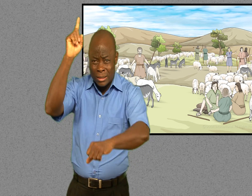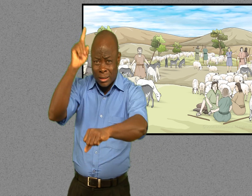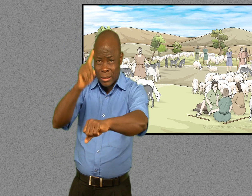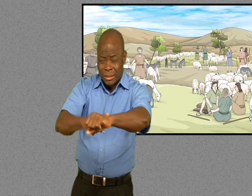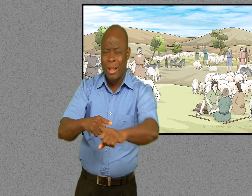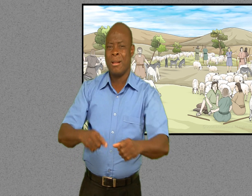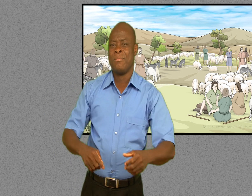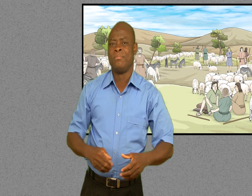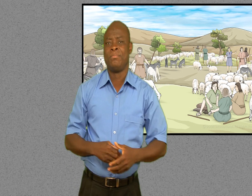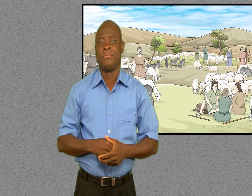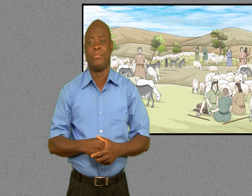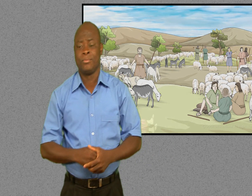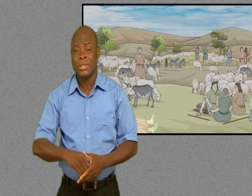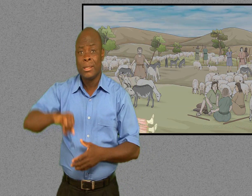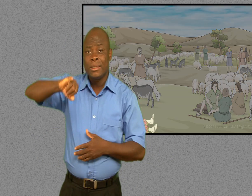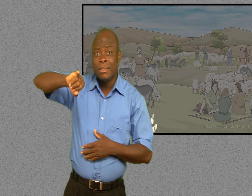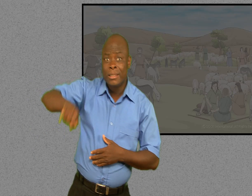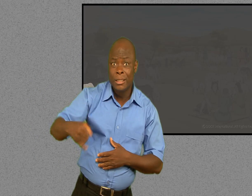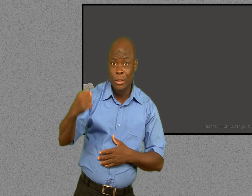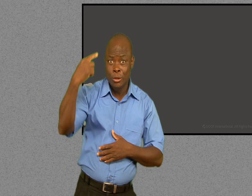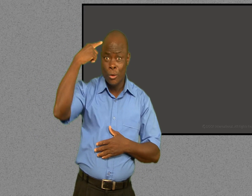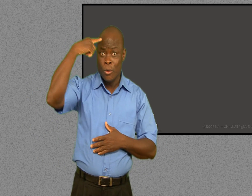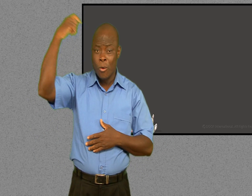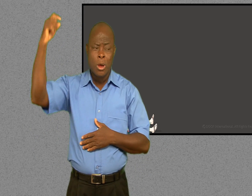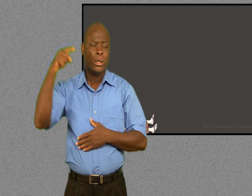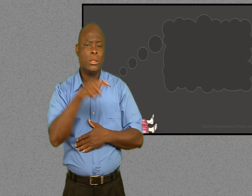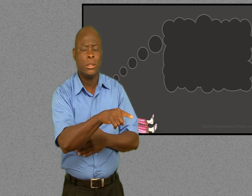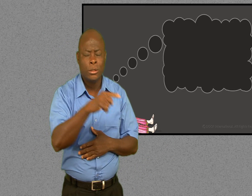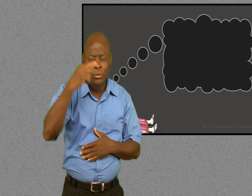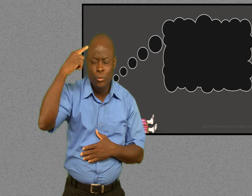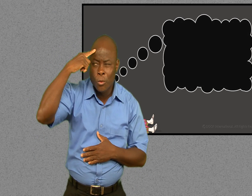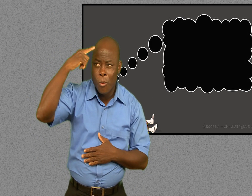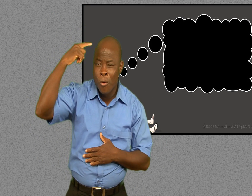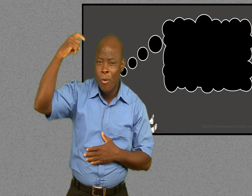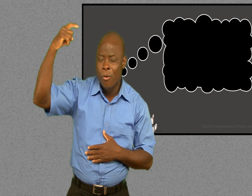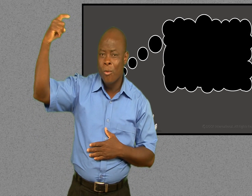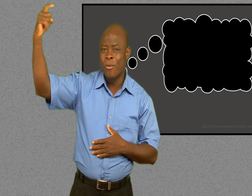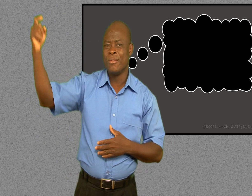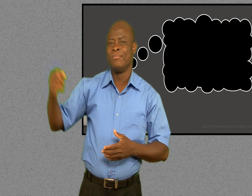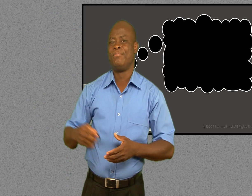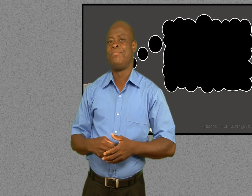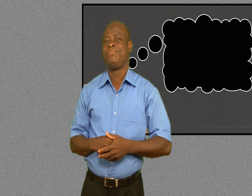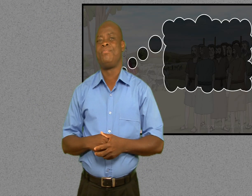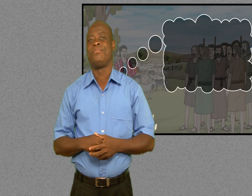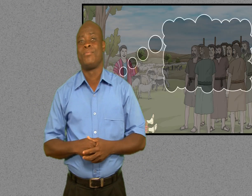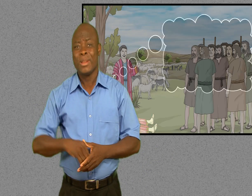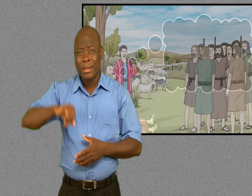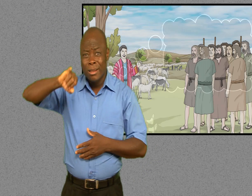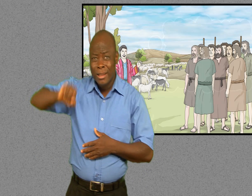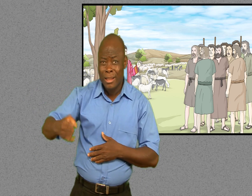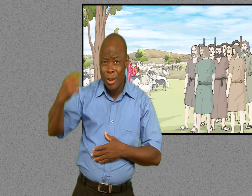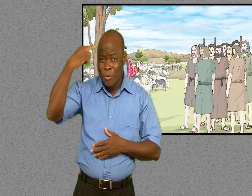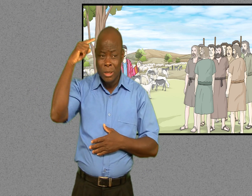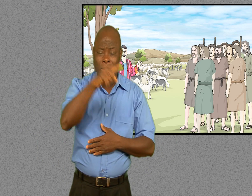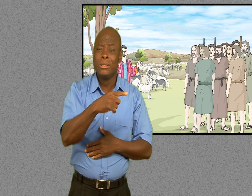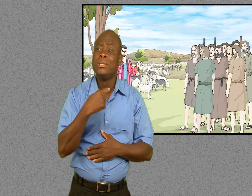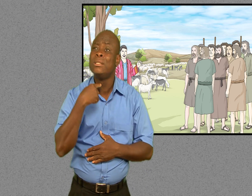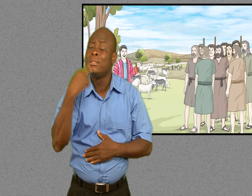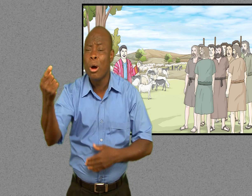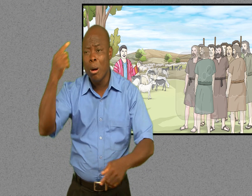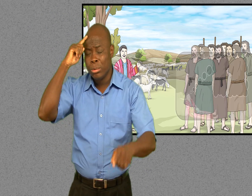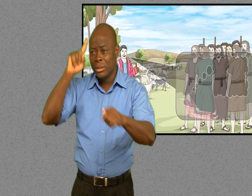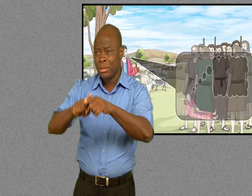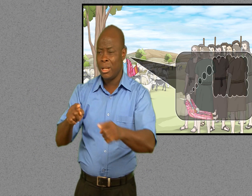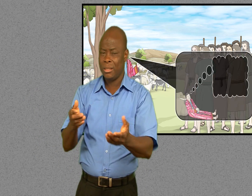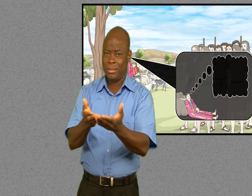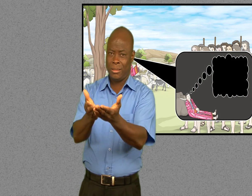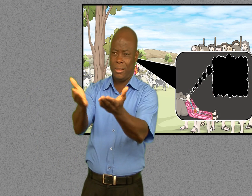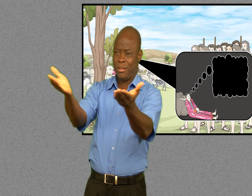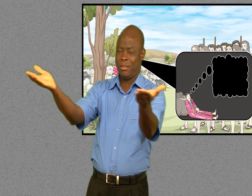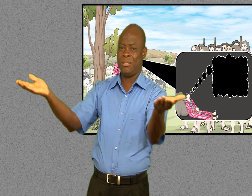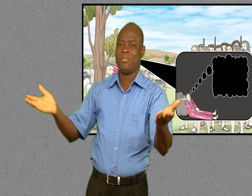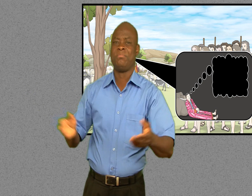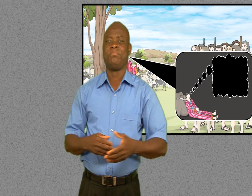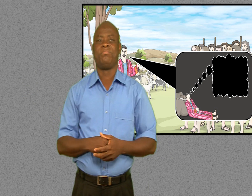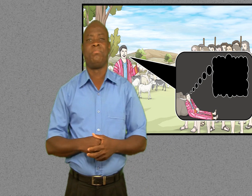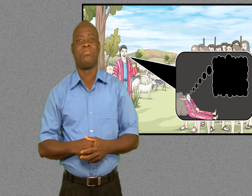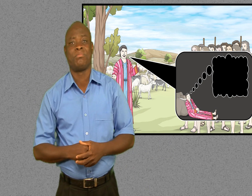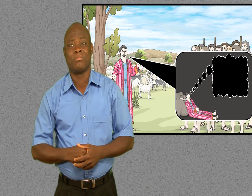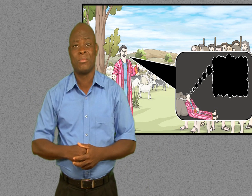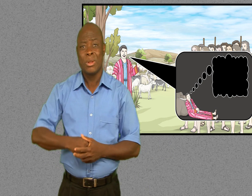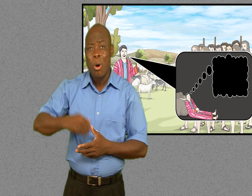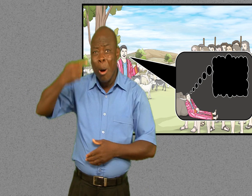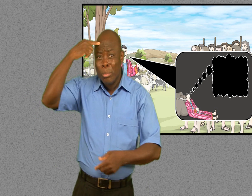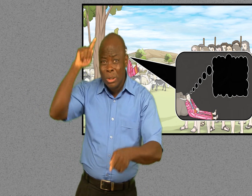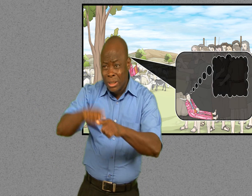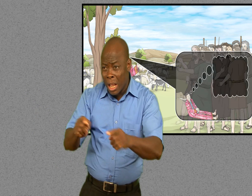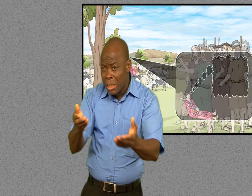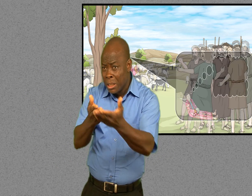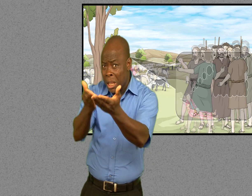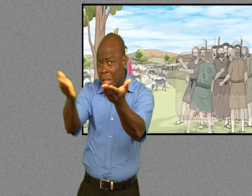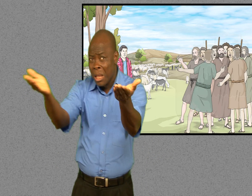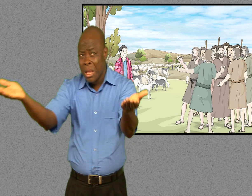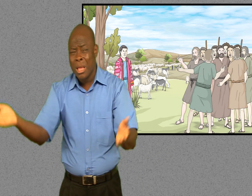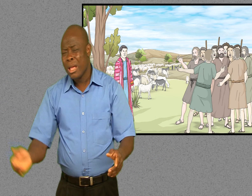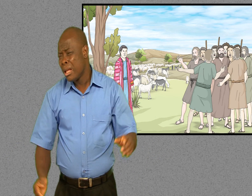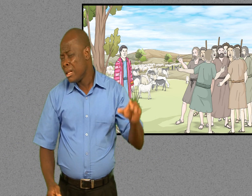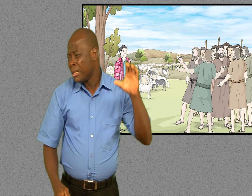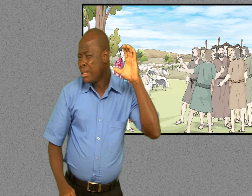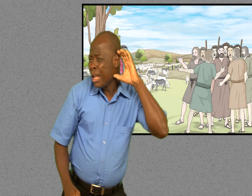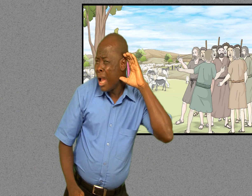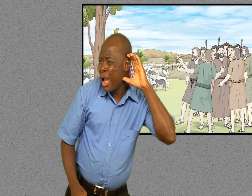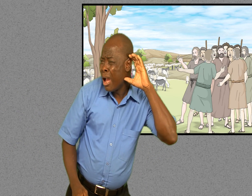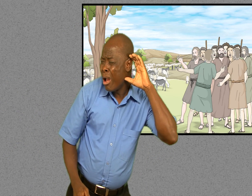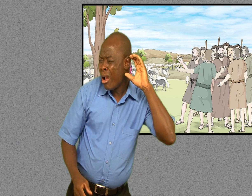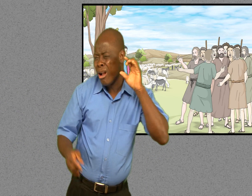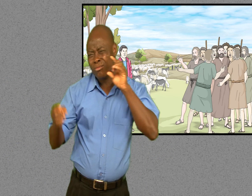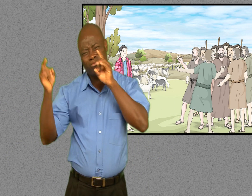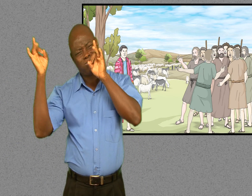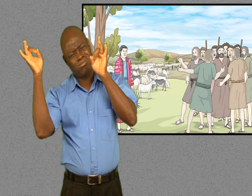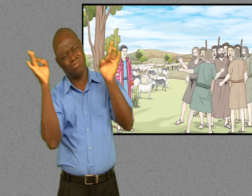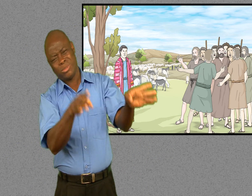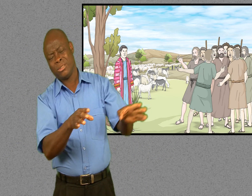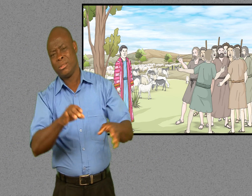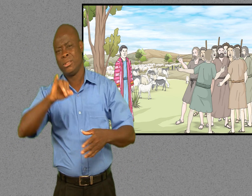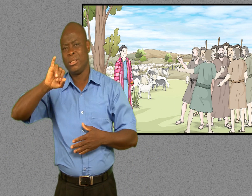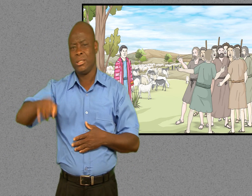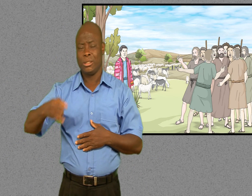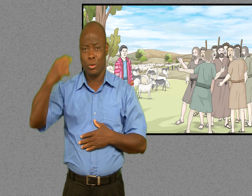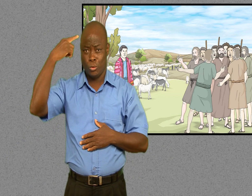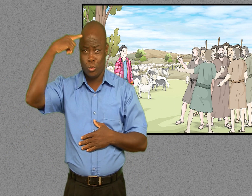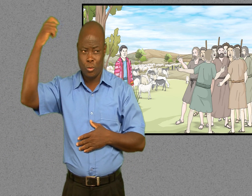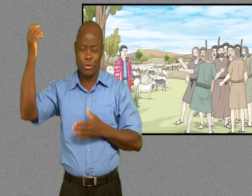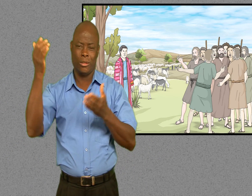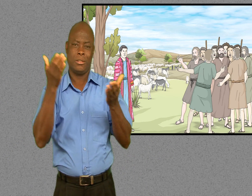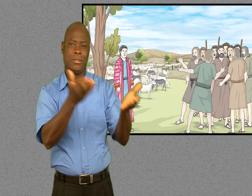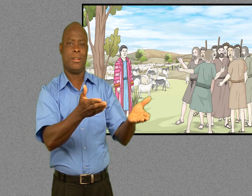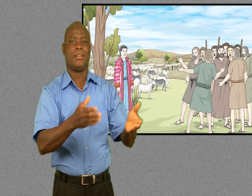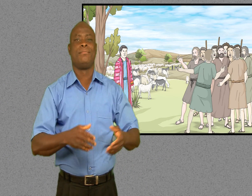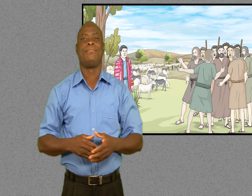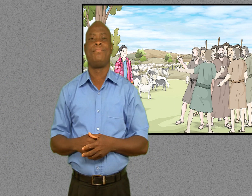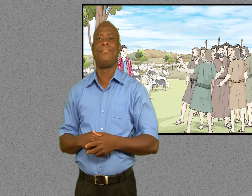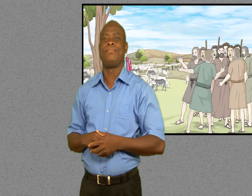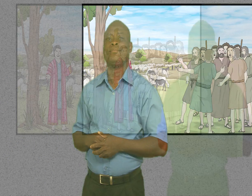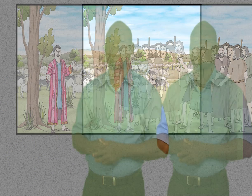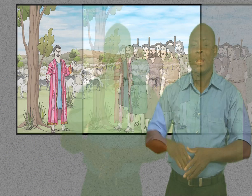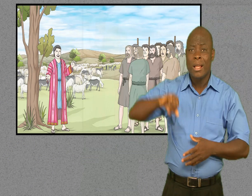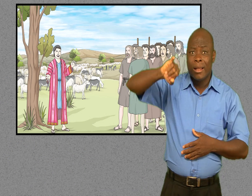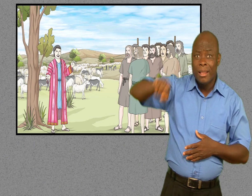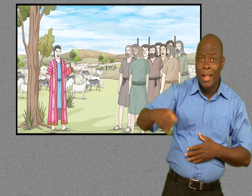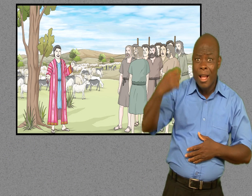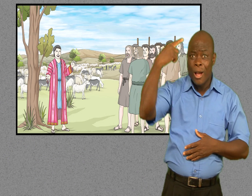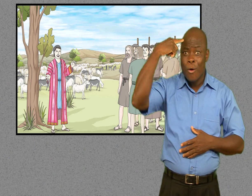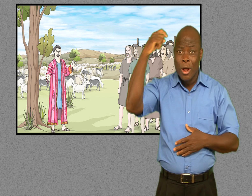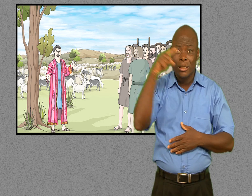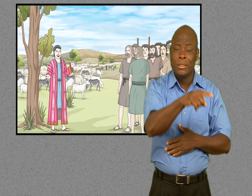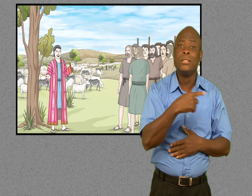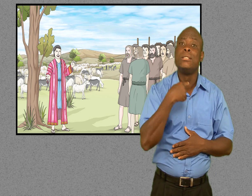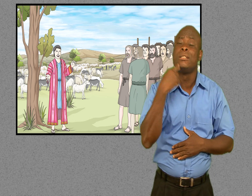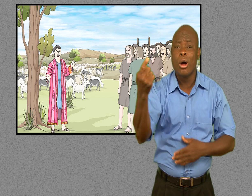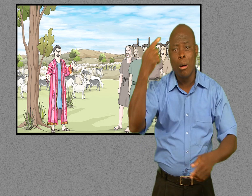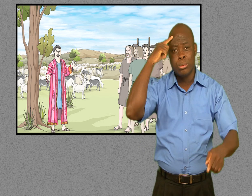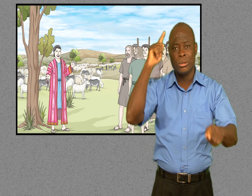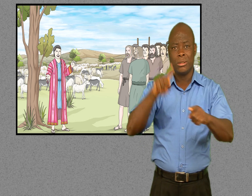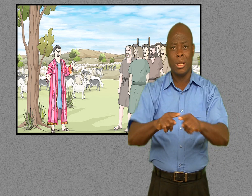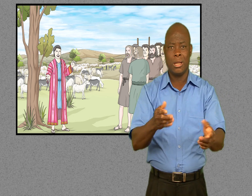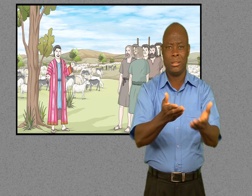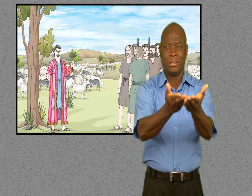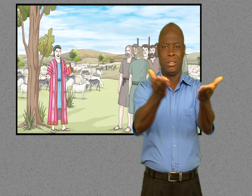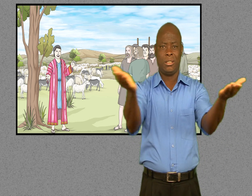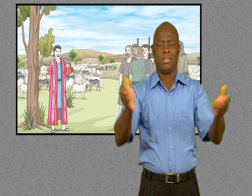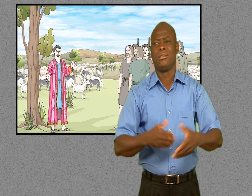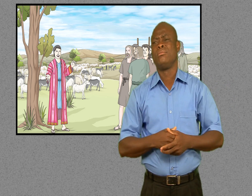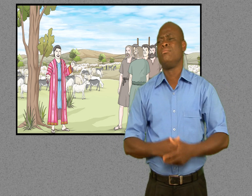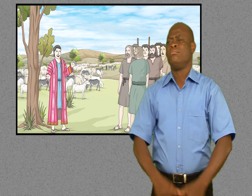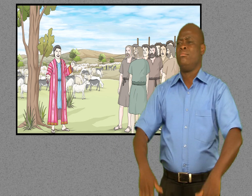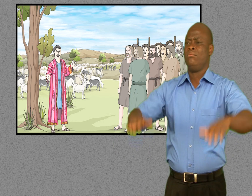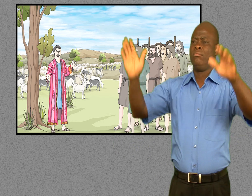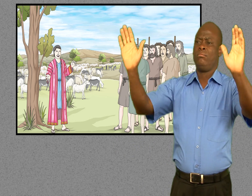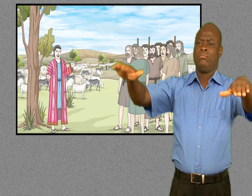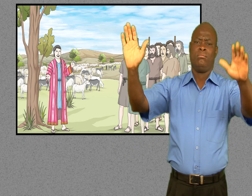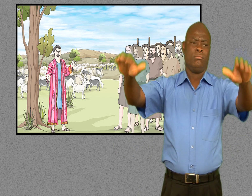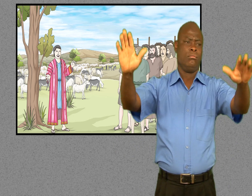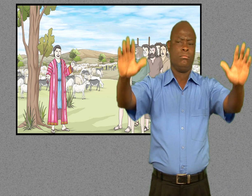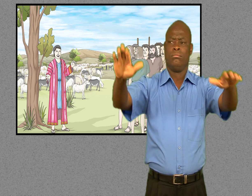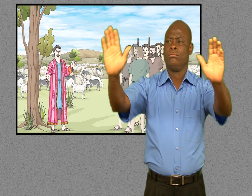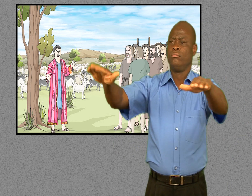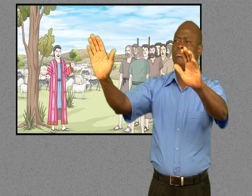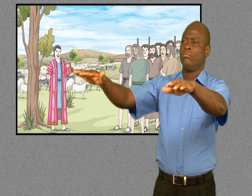Then Joseph had a dream, and when he told it to his brothers, they hated him even more.